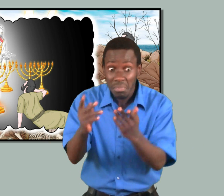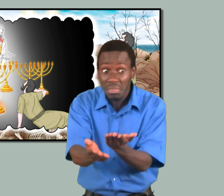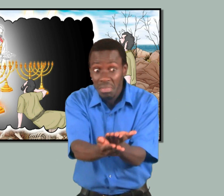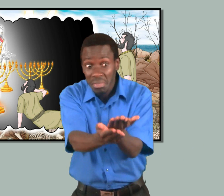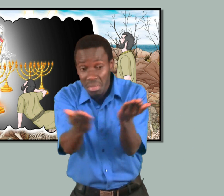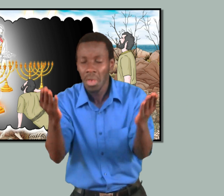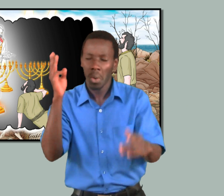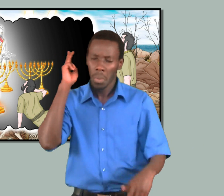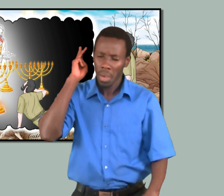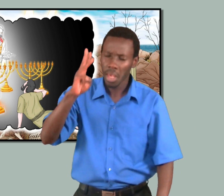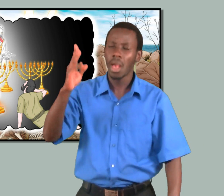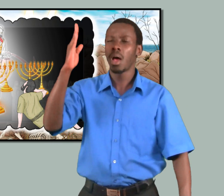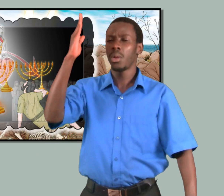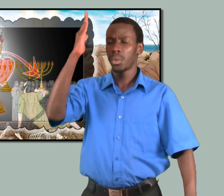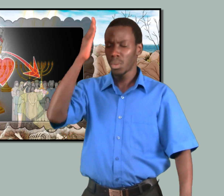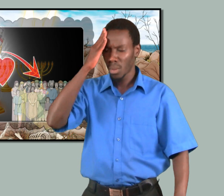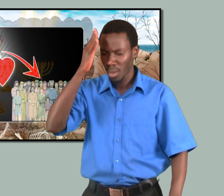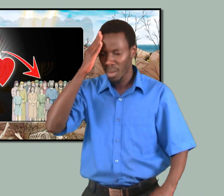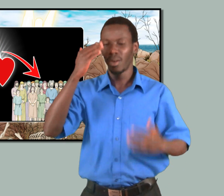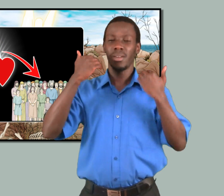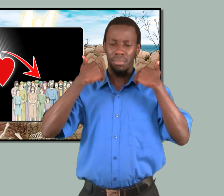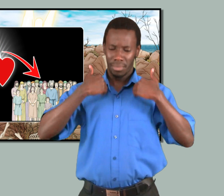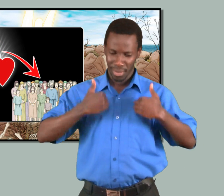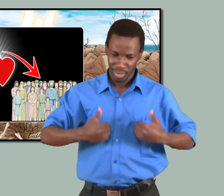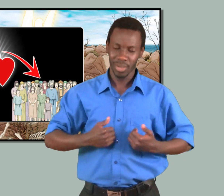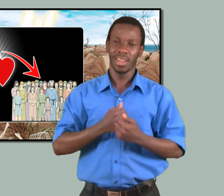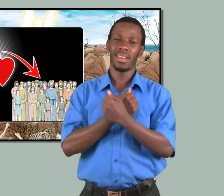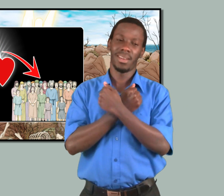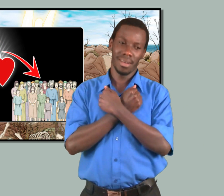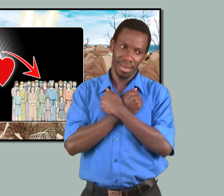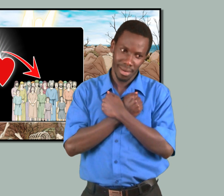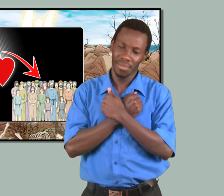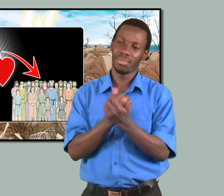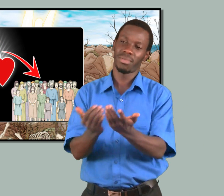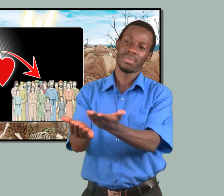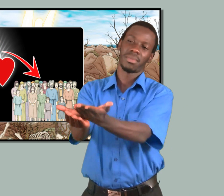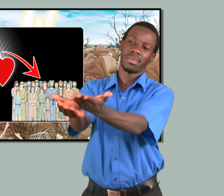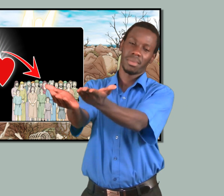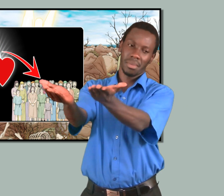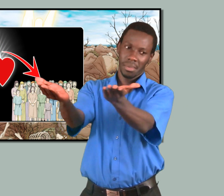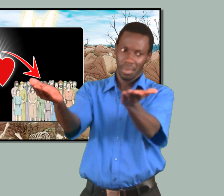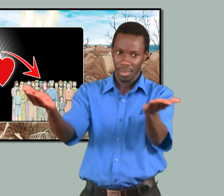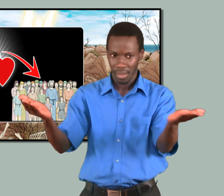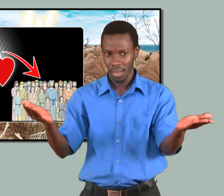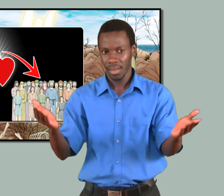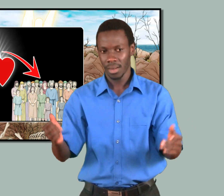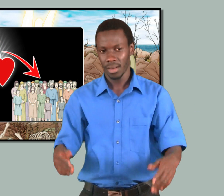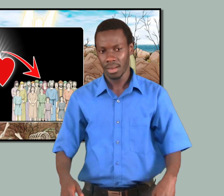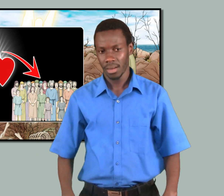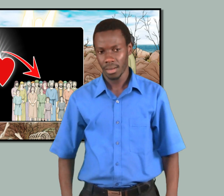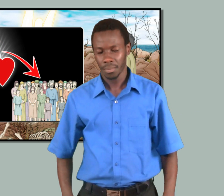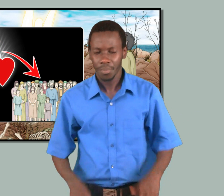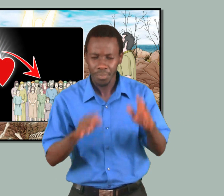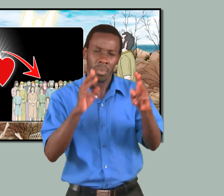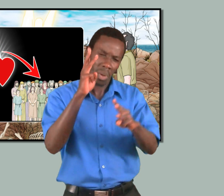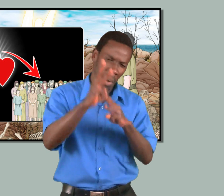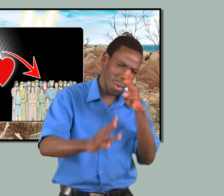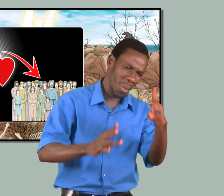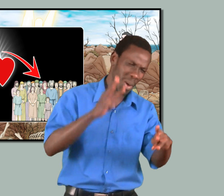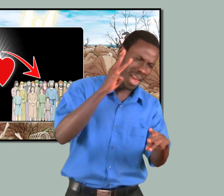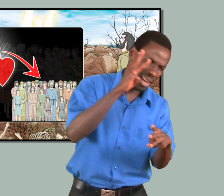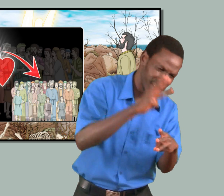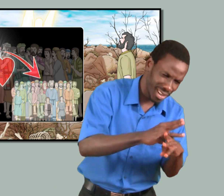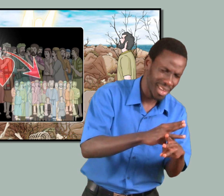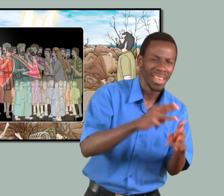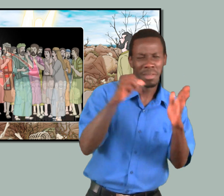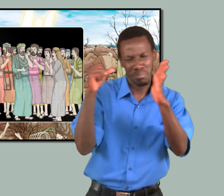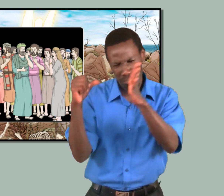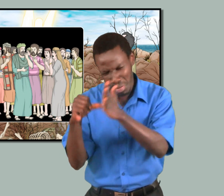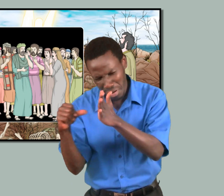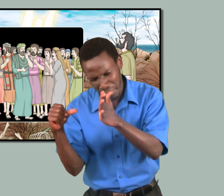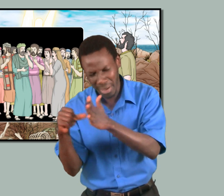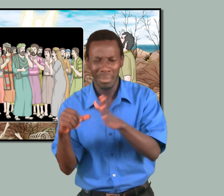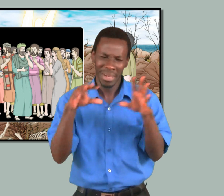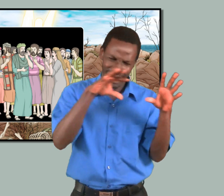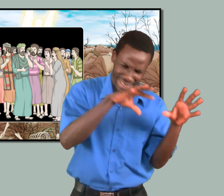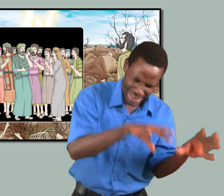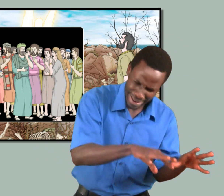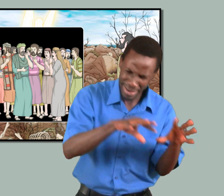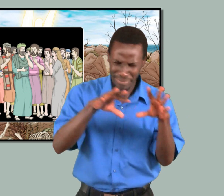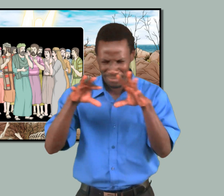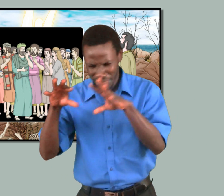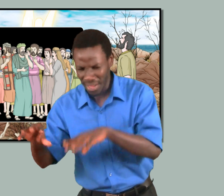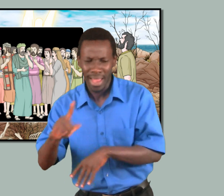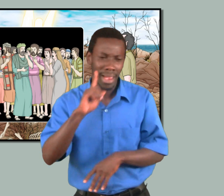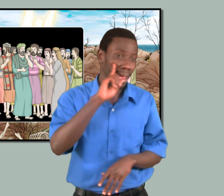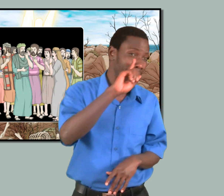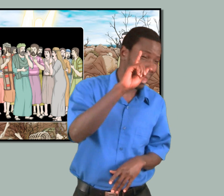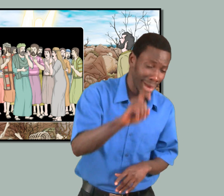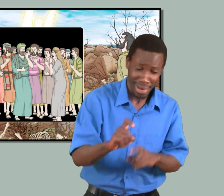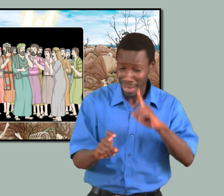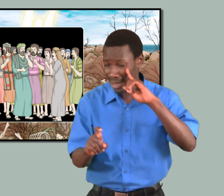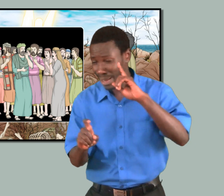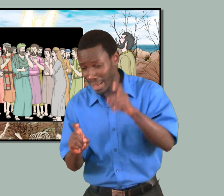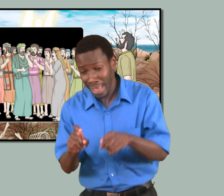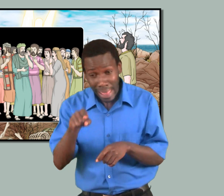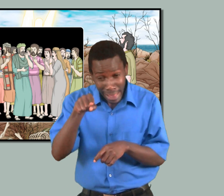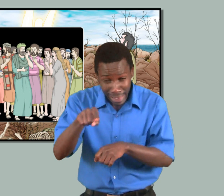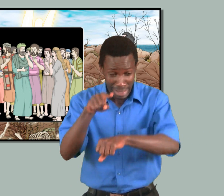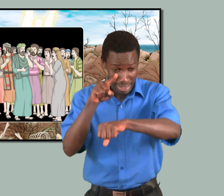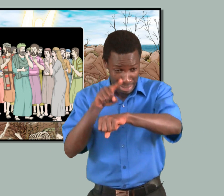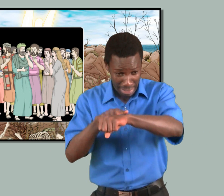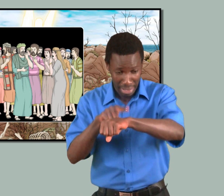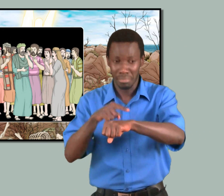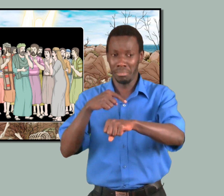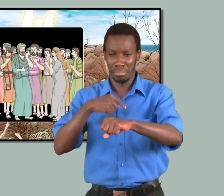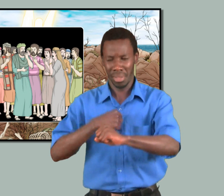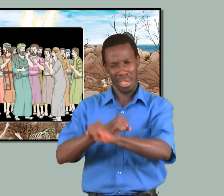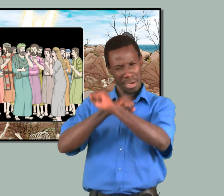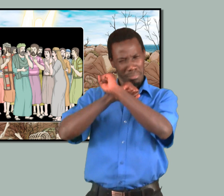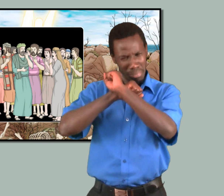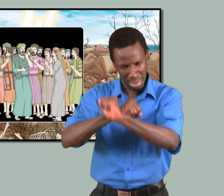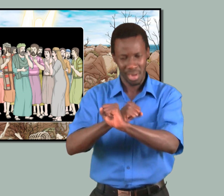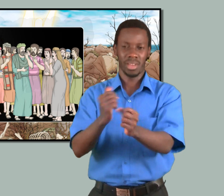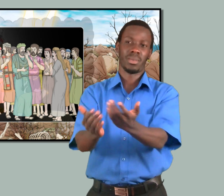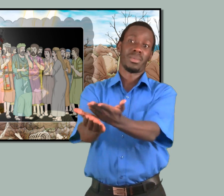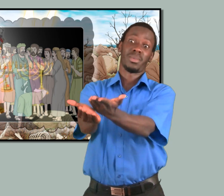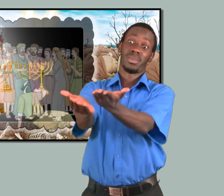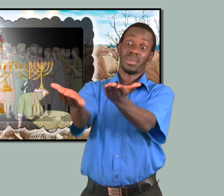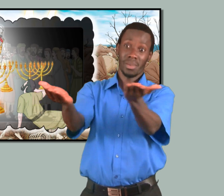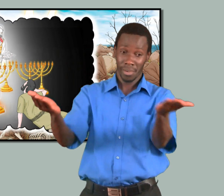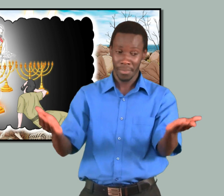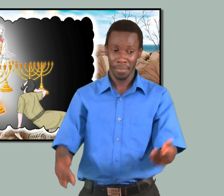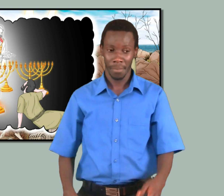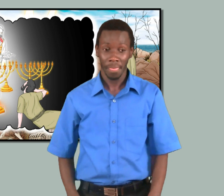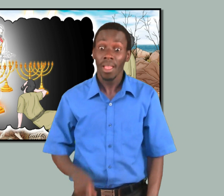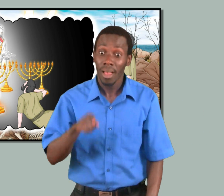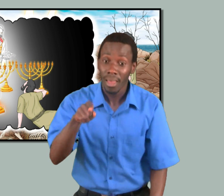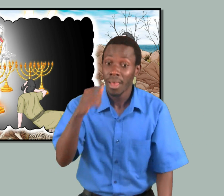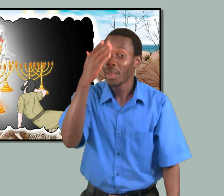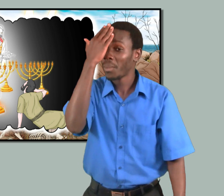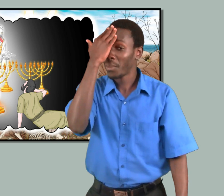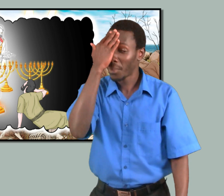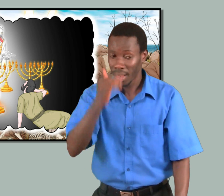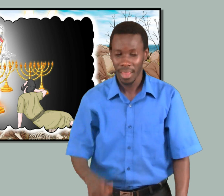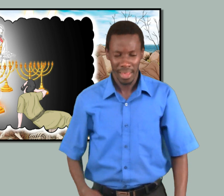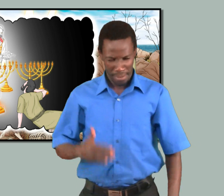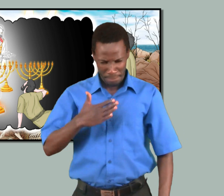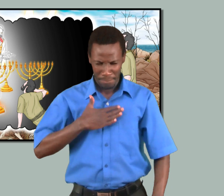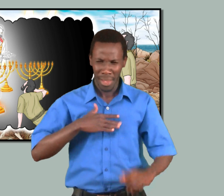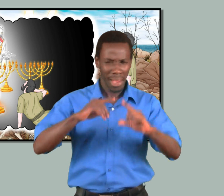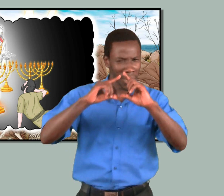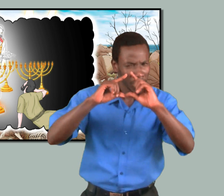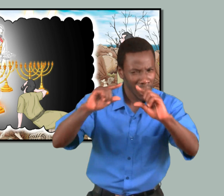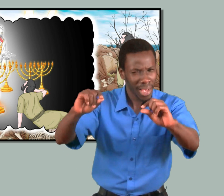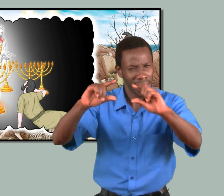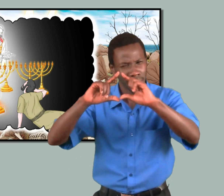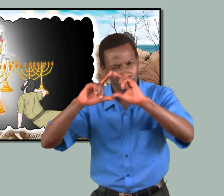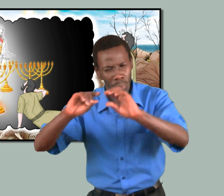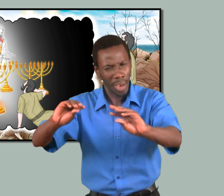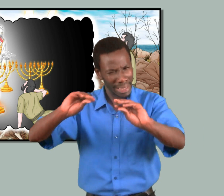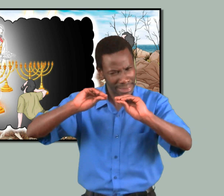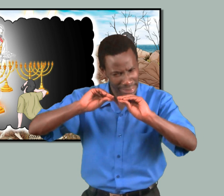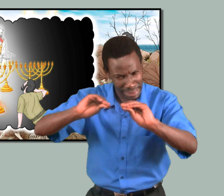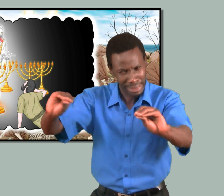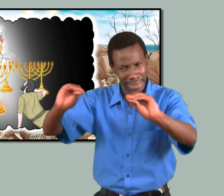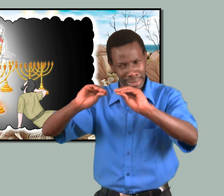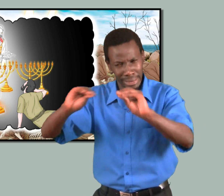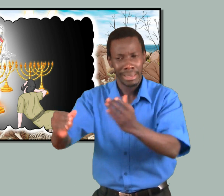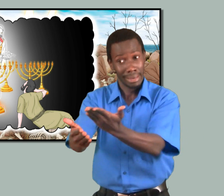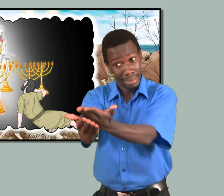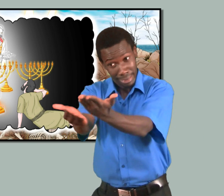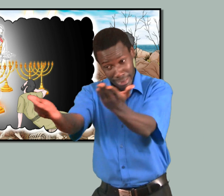I will make them come and bow down at your feet, and they will know that I love you.